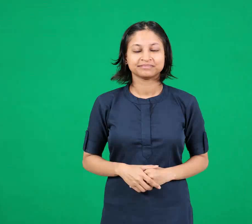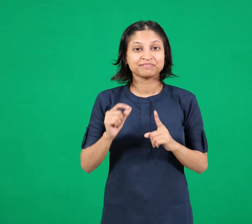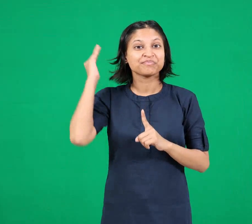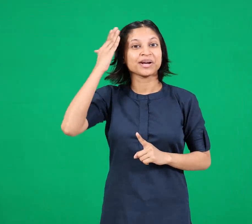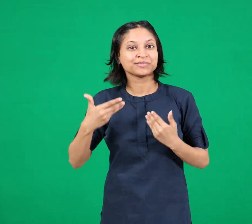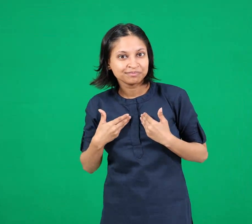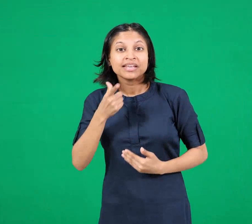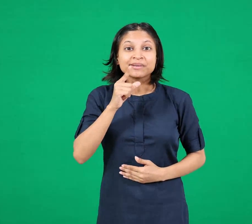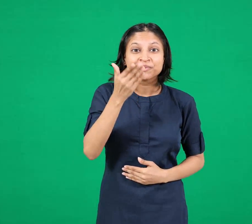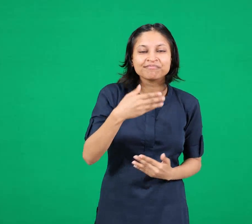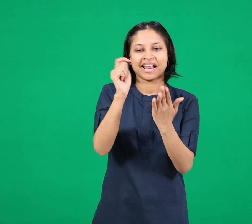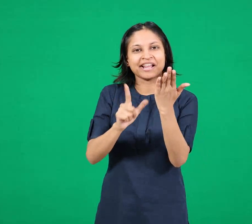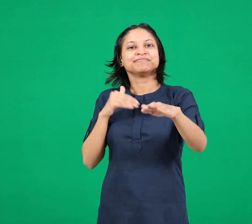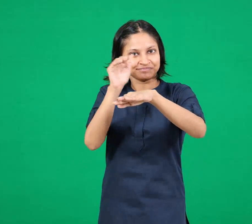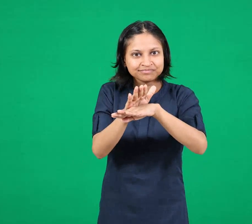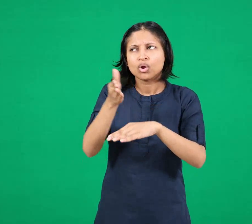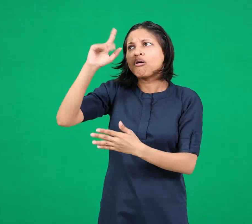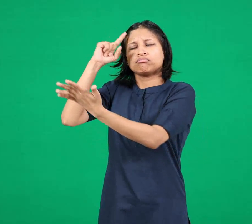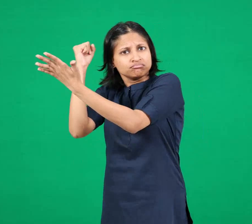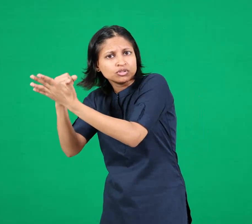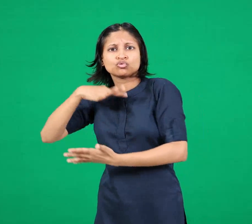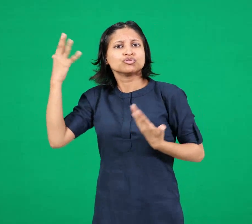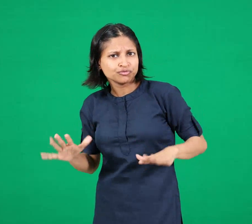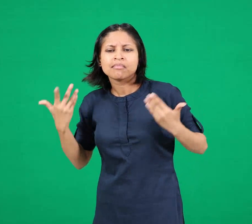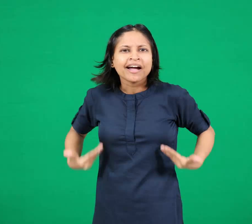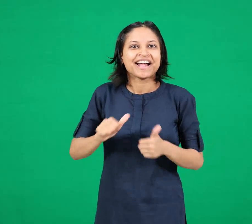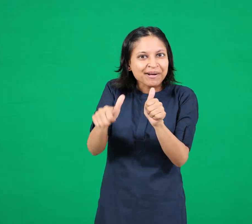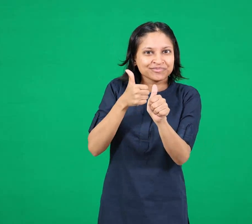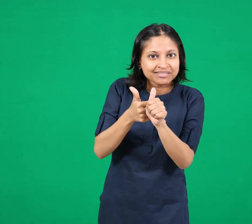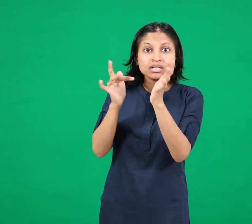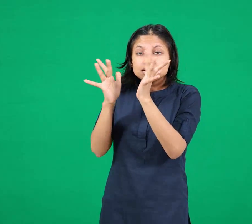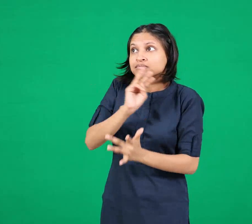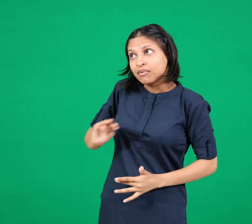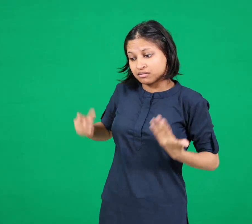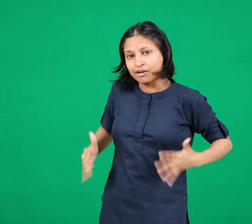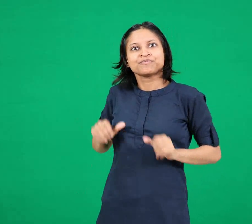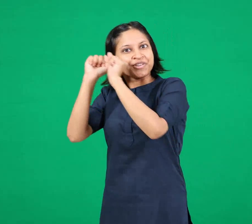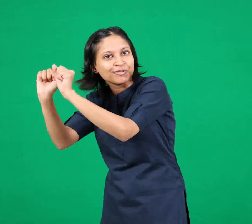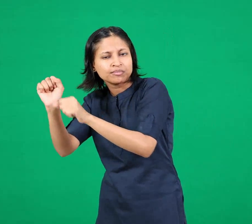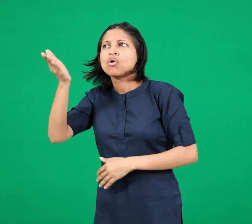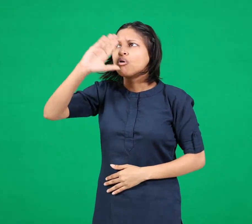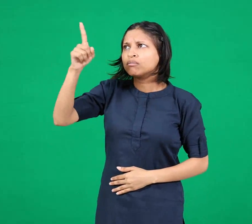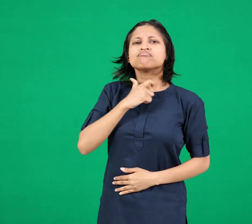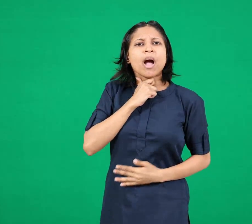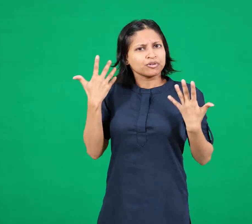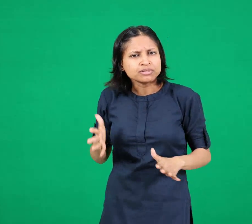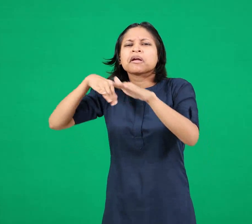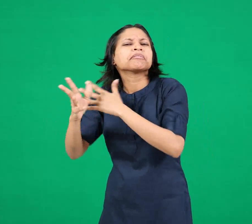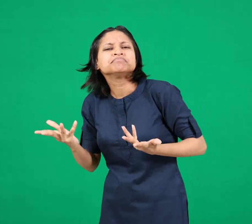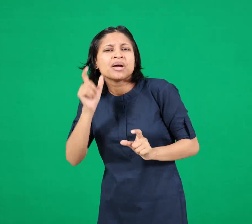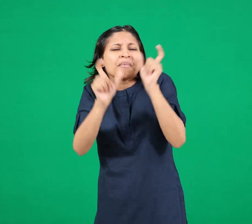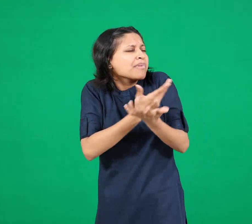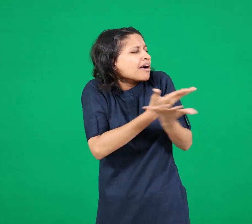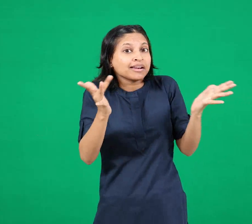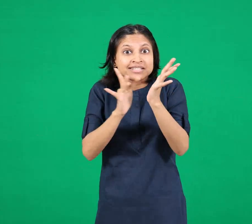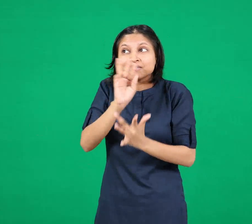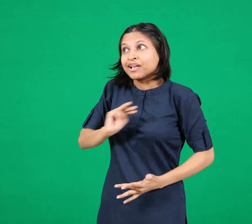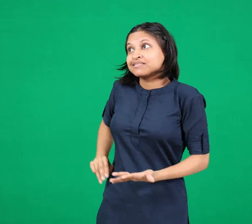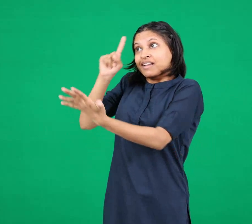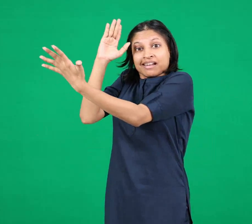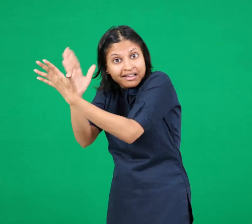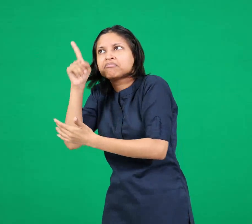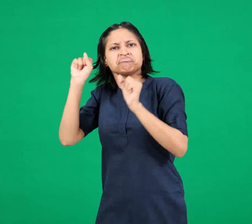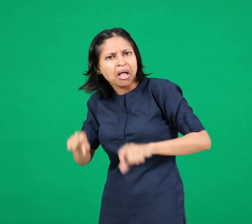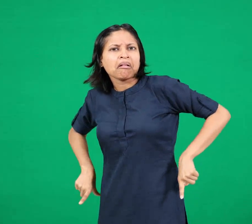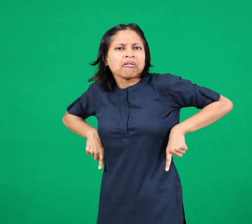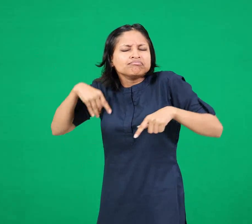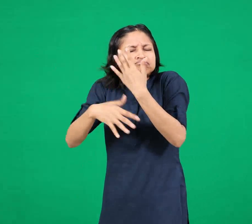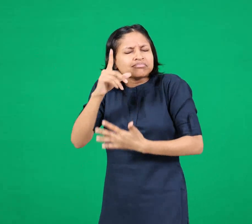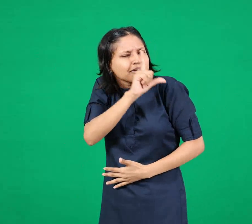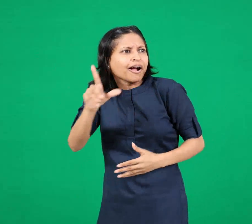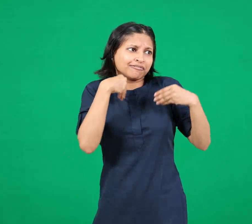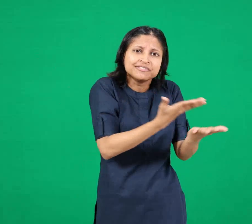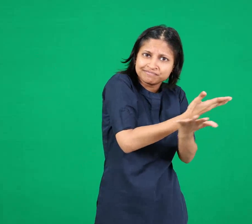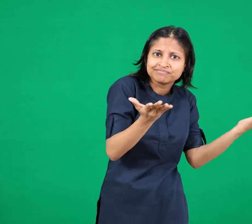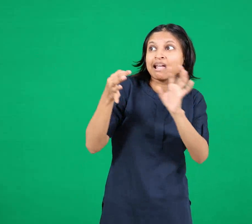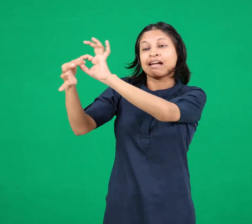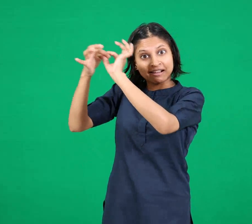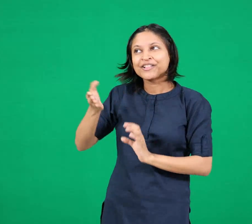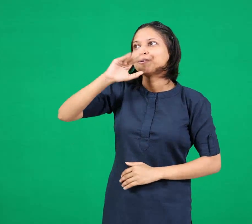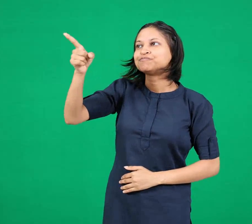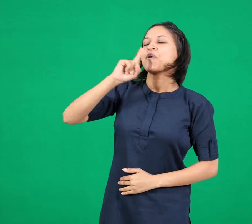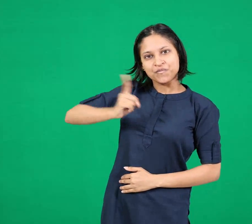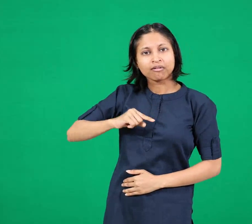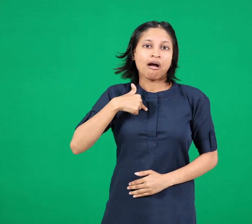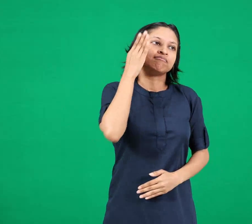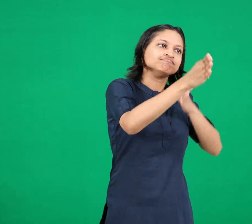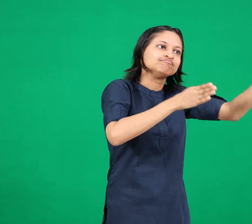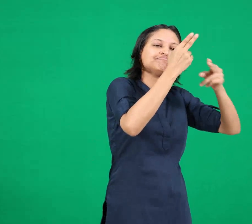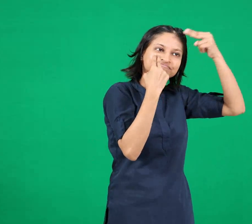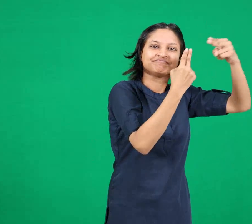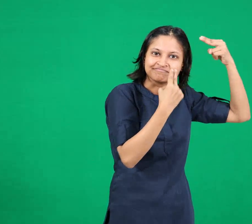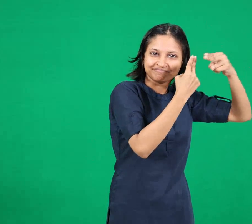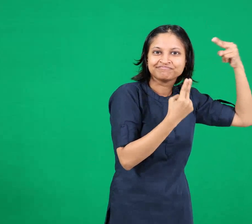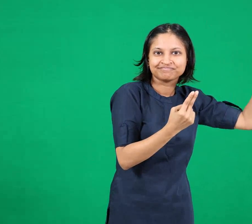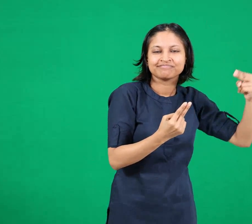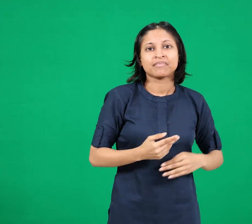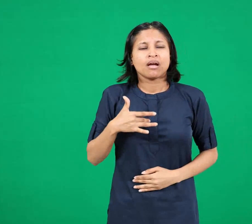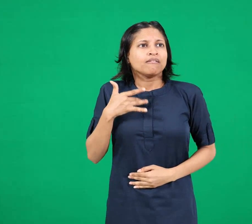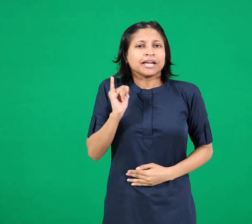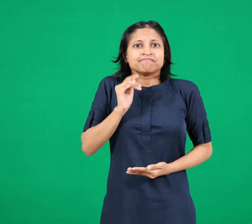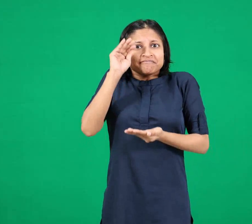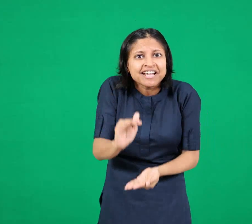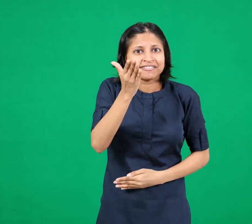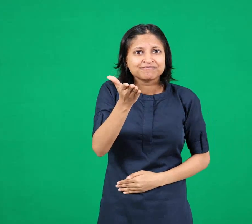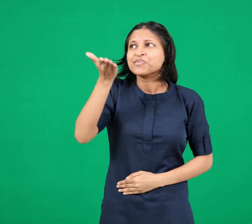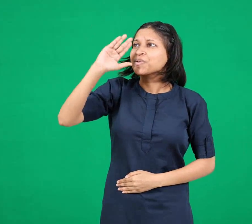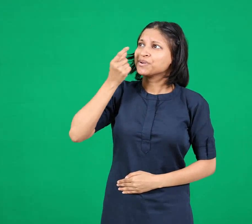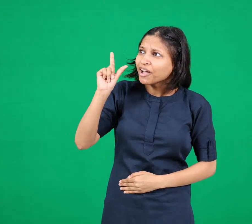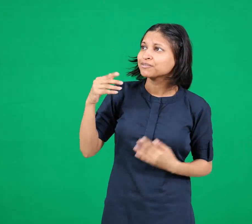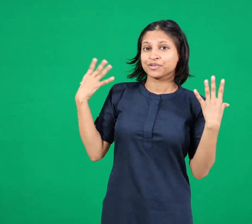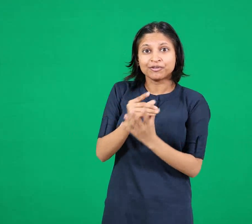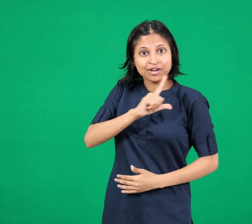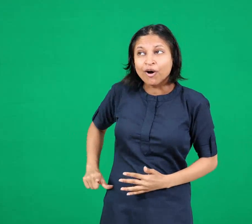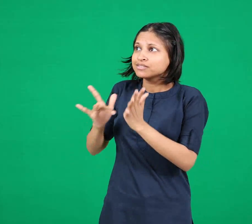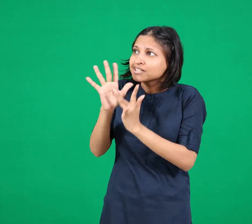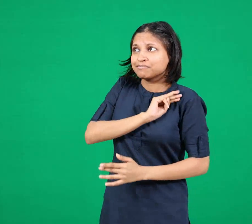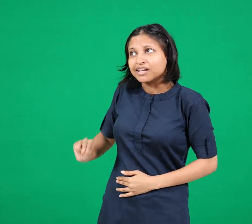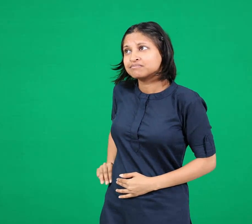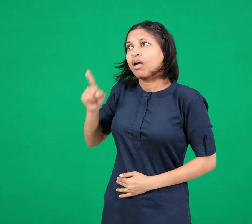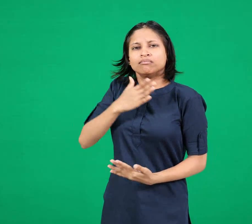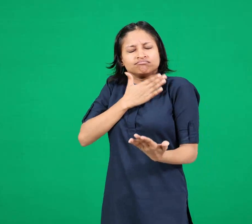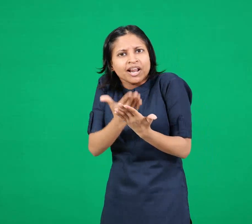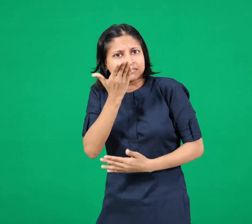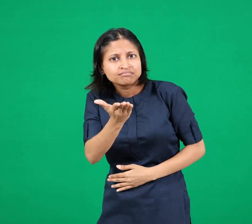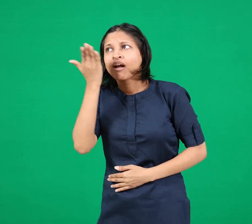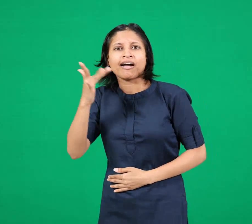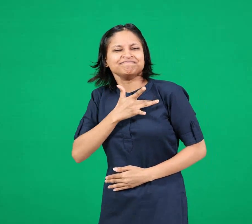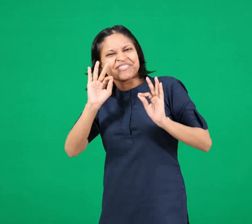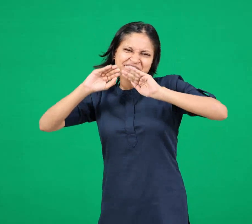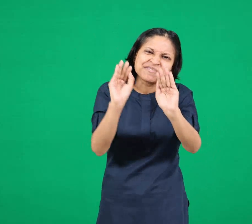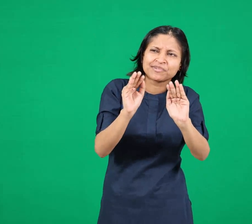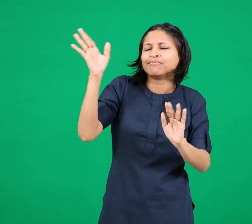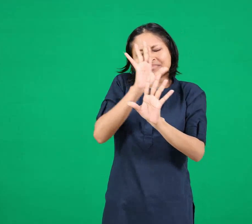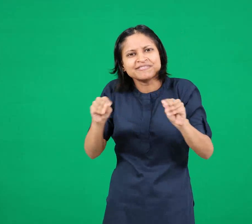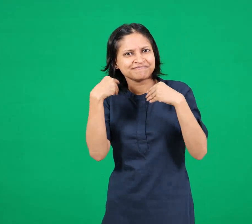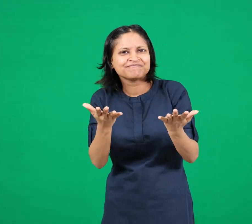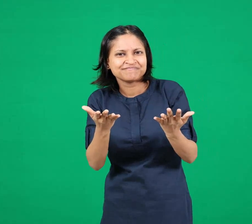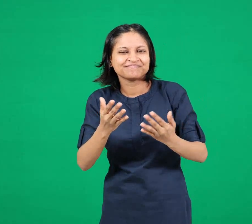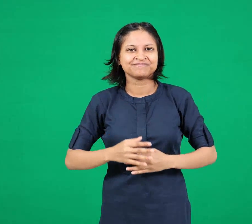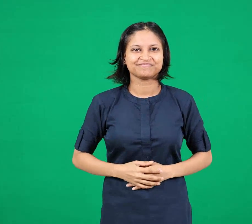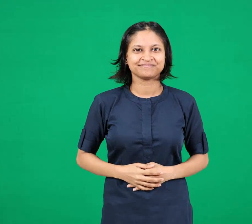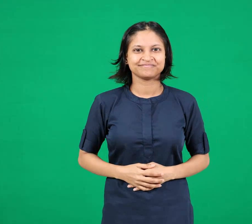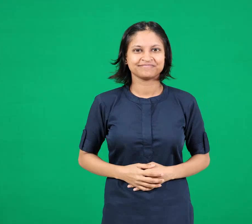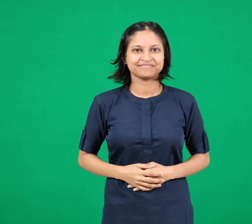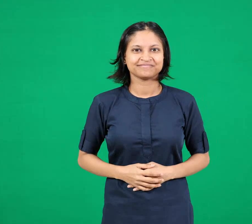Paul, an apostle of Christ Jesus by the will of God, according to the promise of life in Christ Jesus, To Timothy, my beloved child: Grace, mercy, and peace from God the Father and Christ Jesus our Lord.